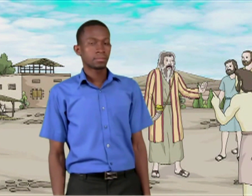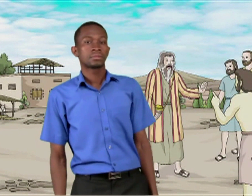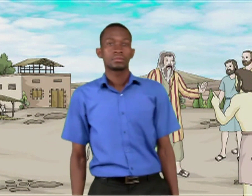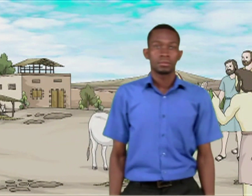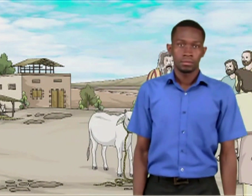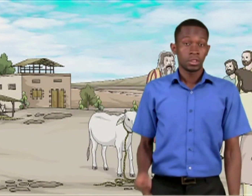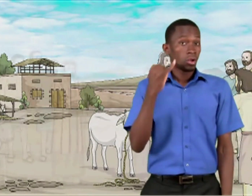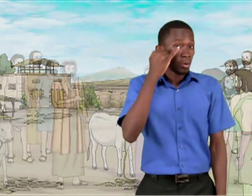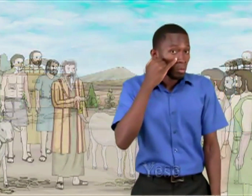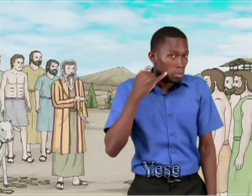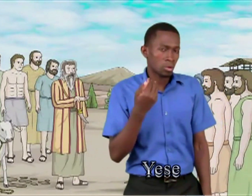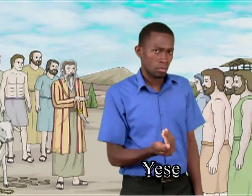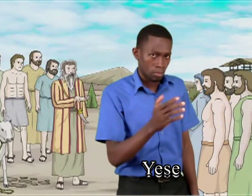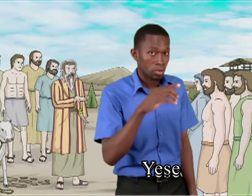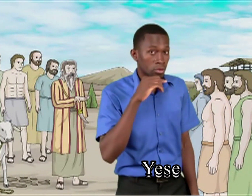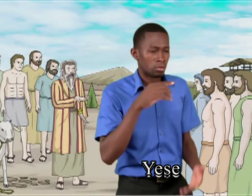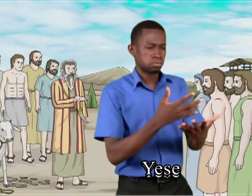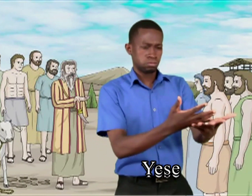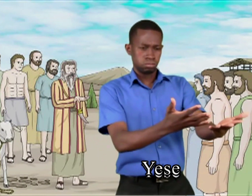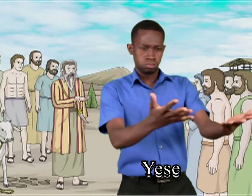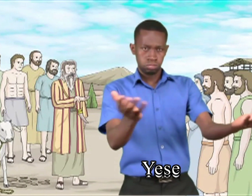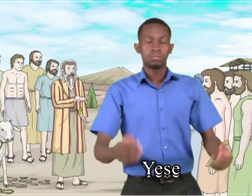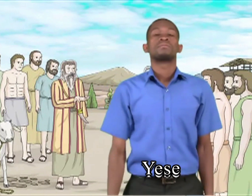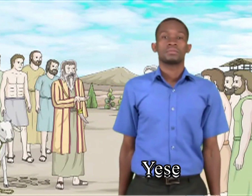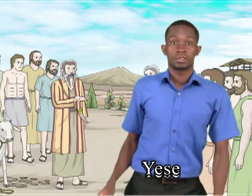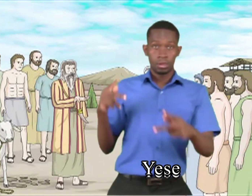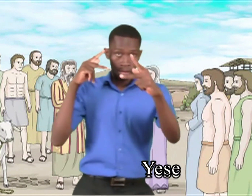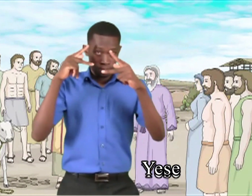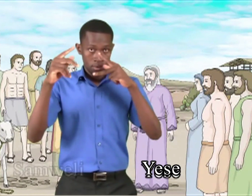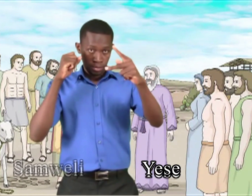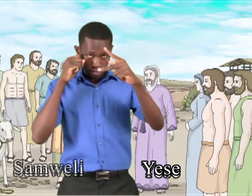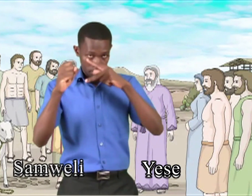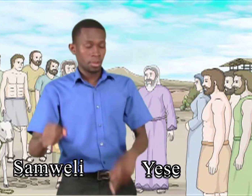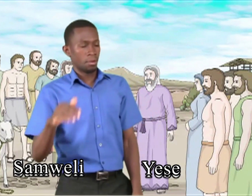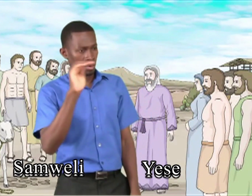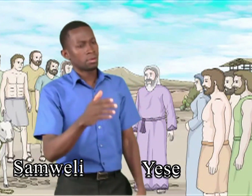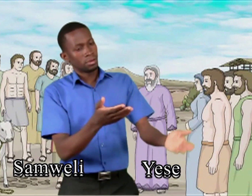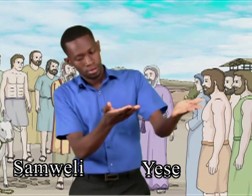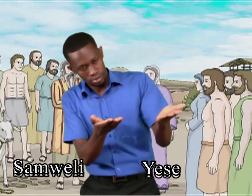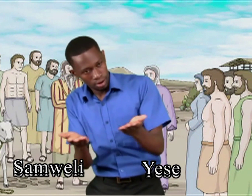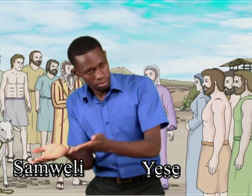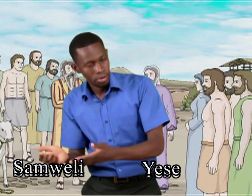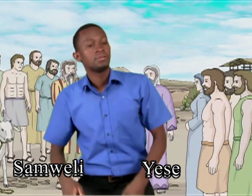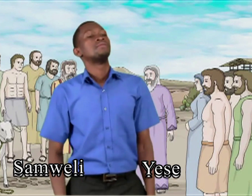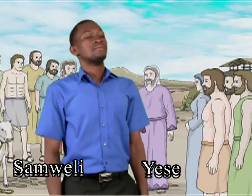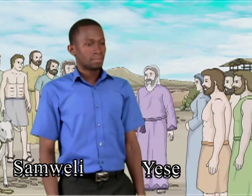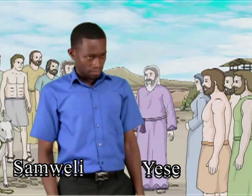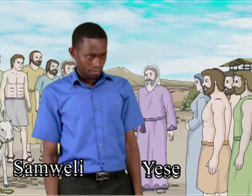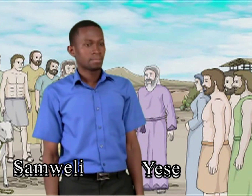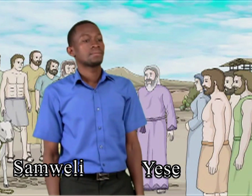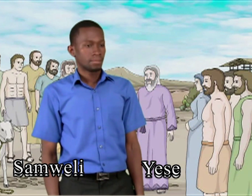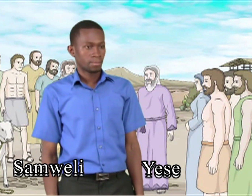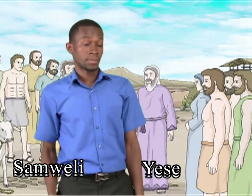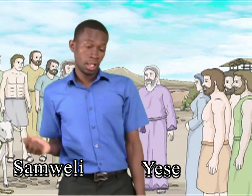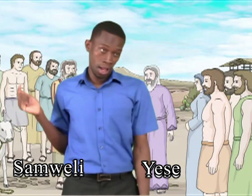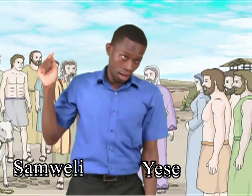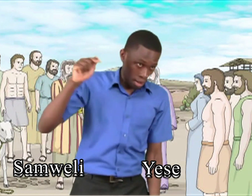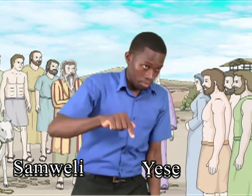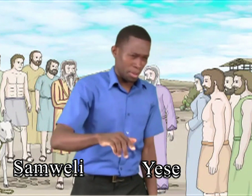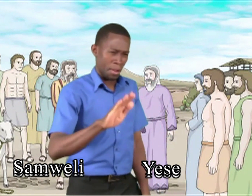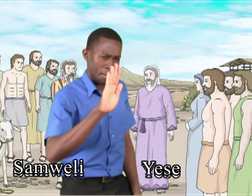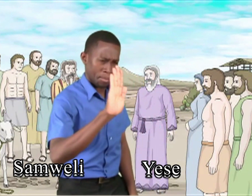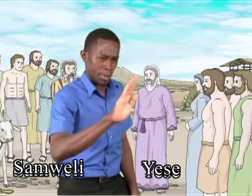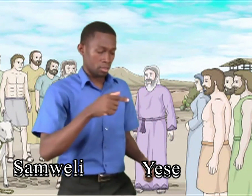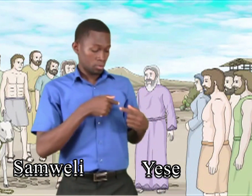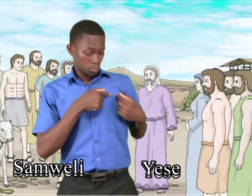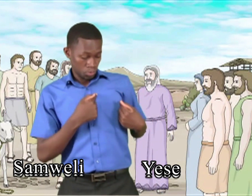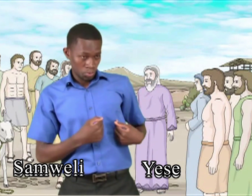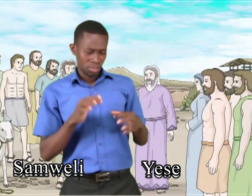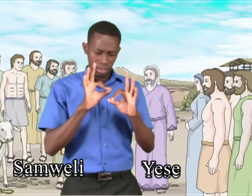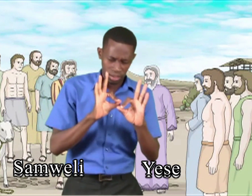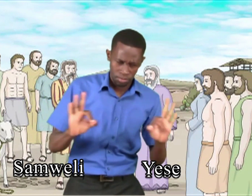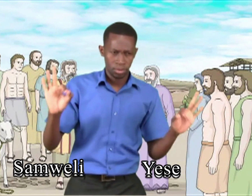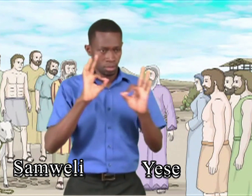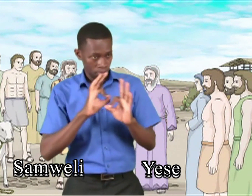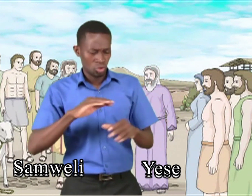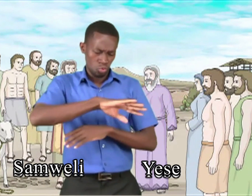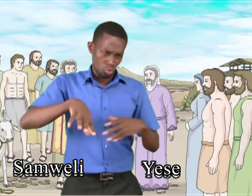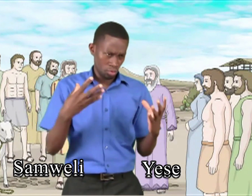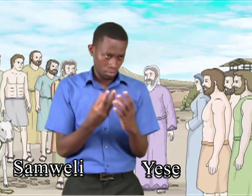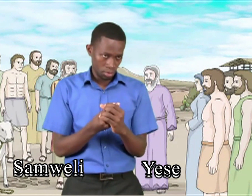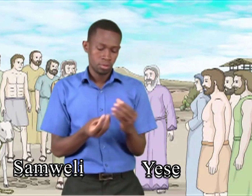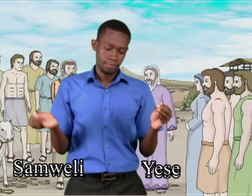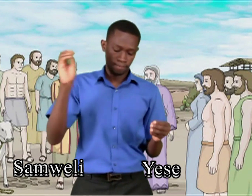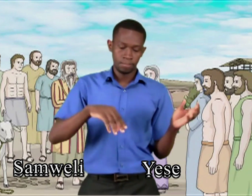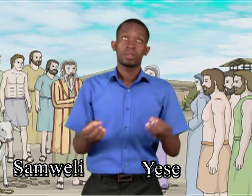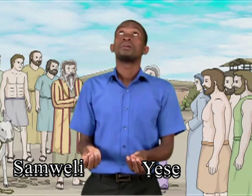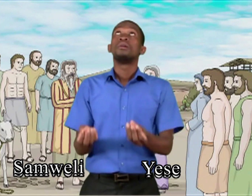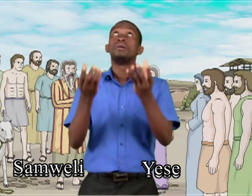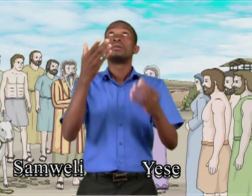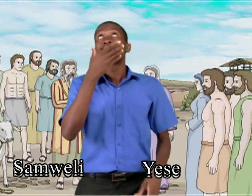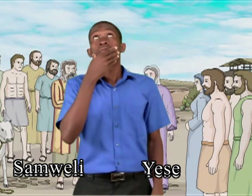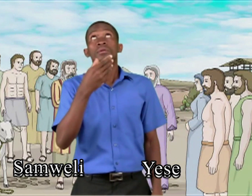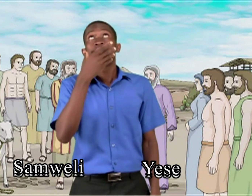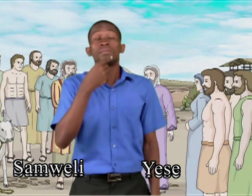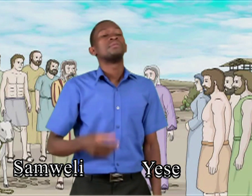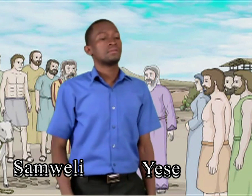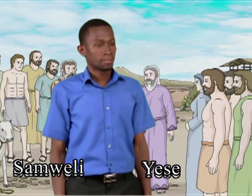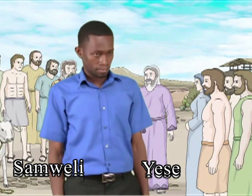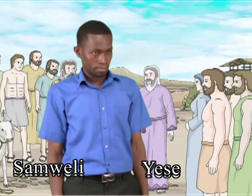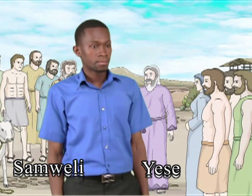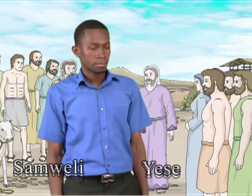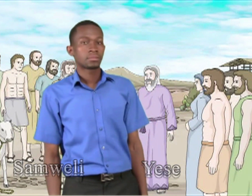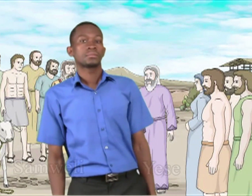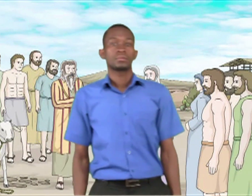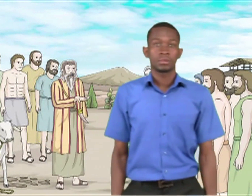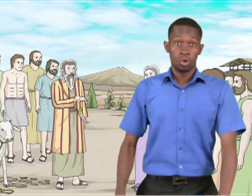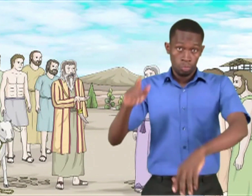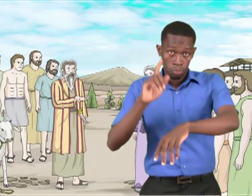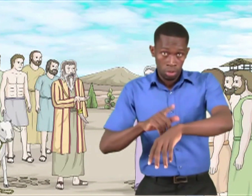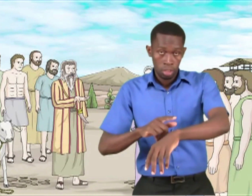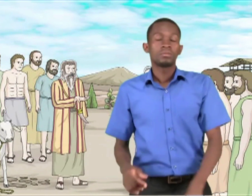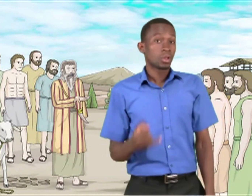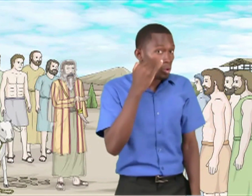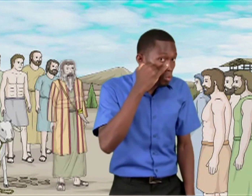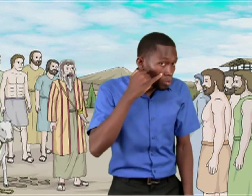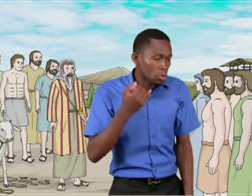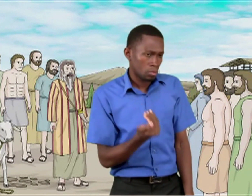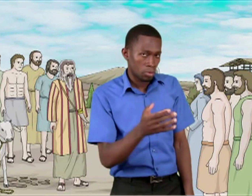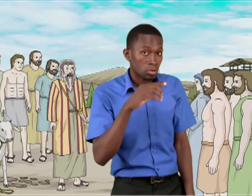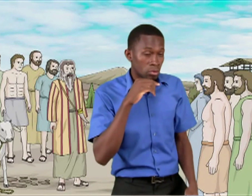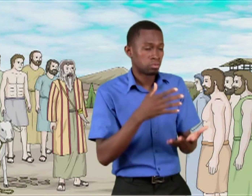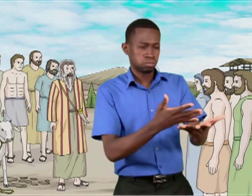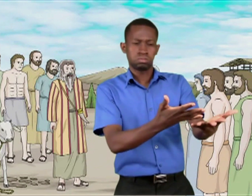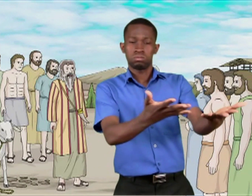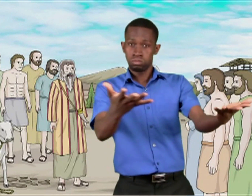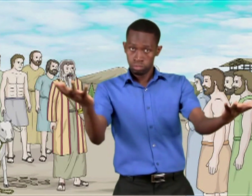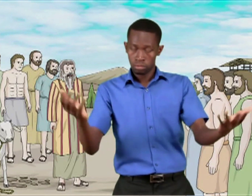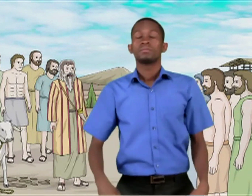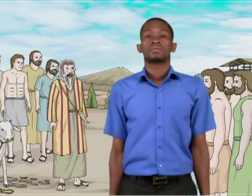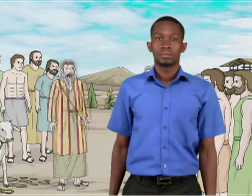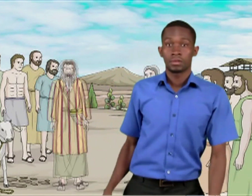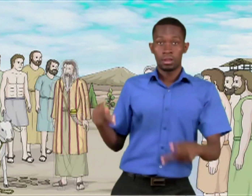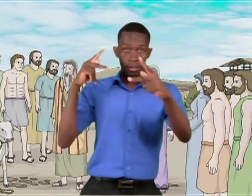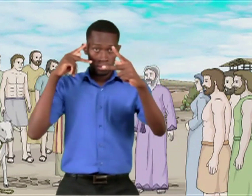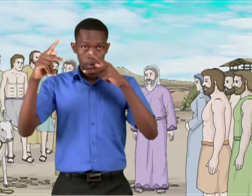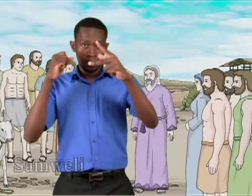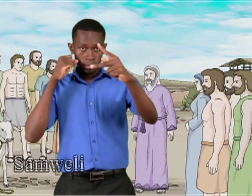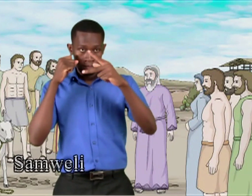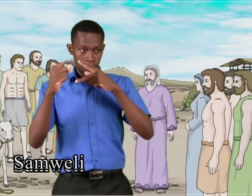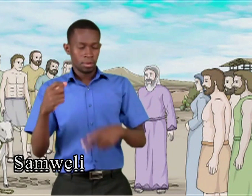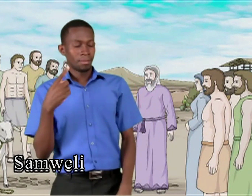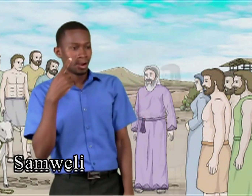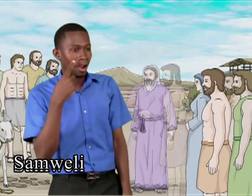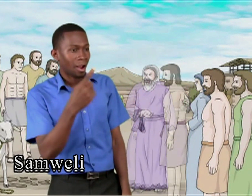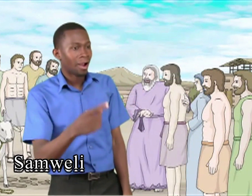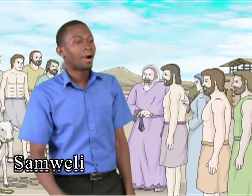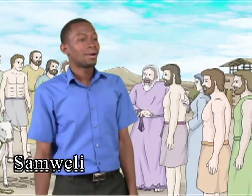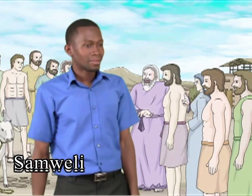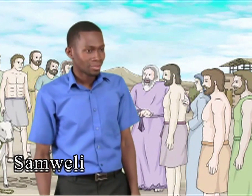Then he consecrated Jesse and his sons and invited them to the sacrifice.